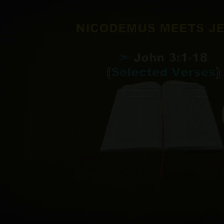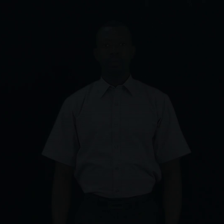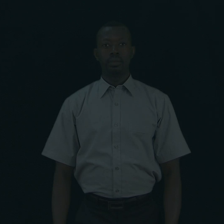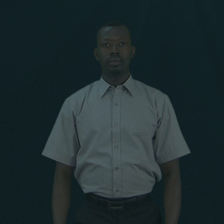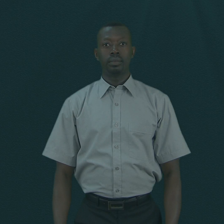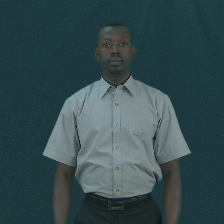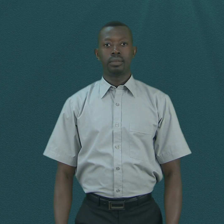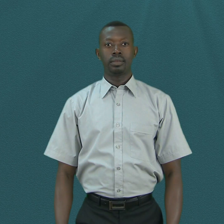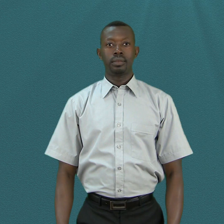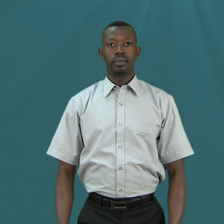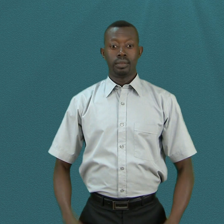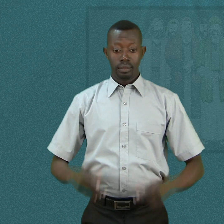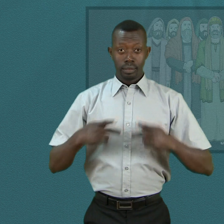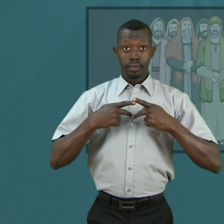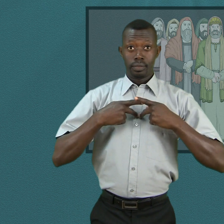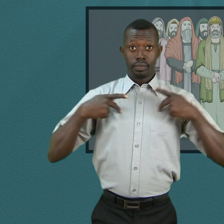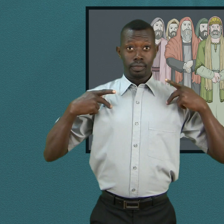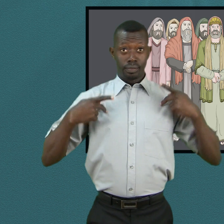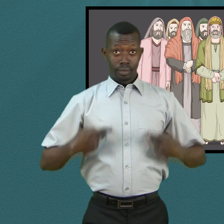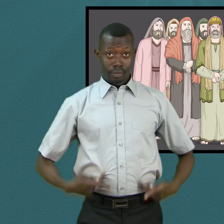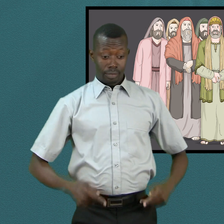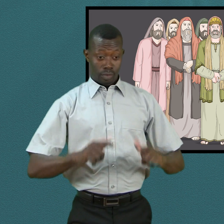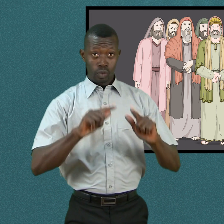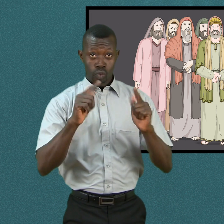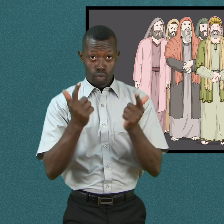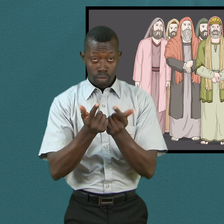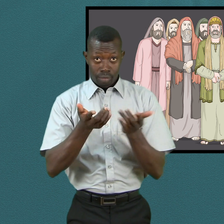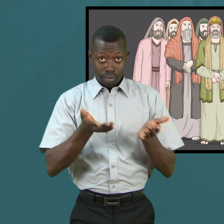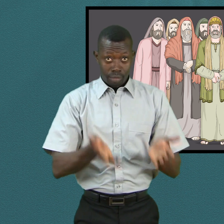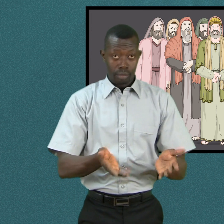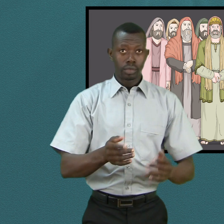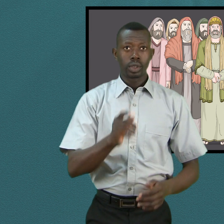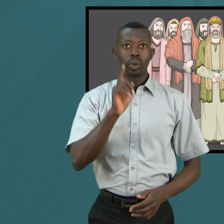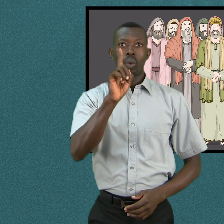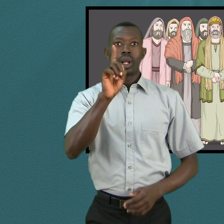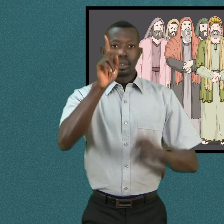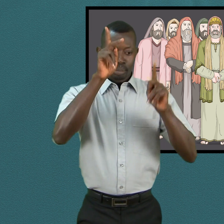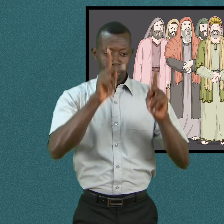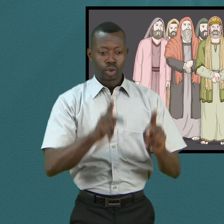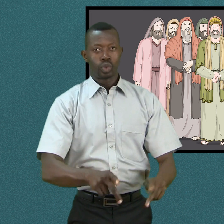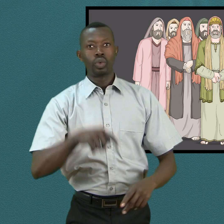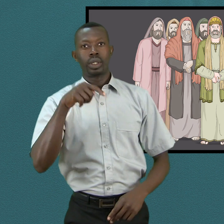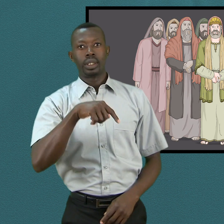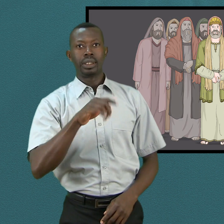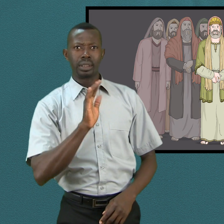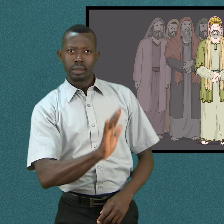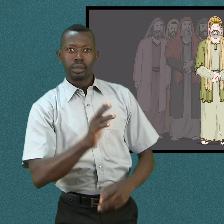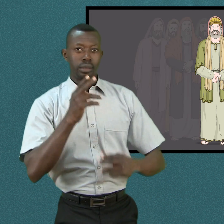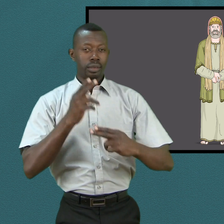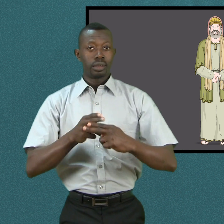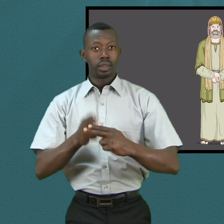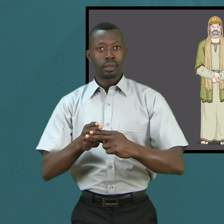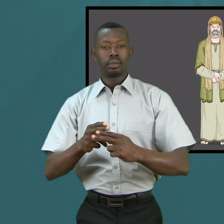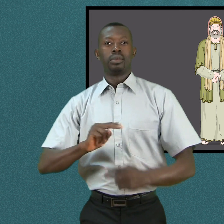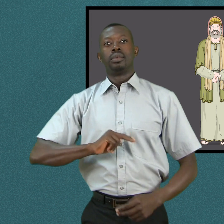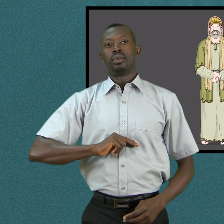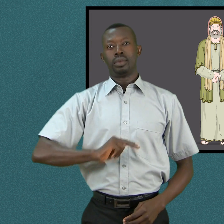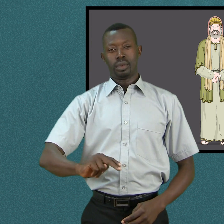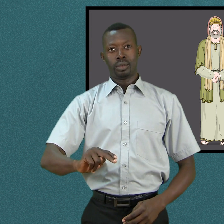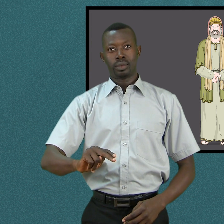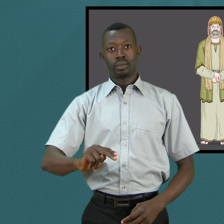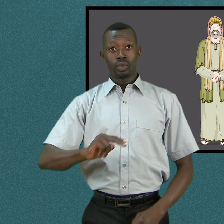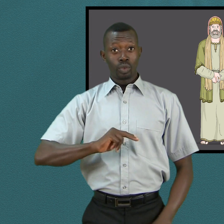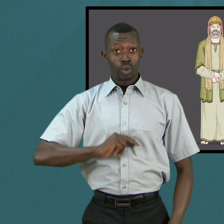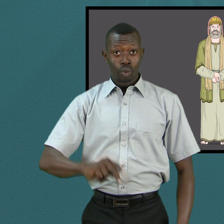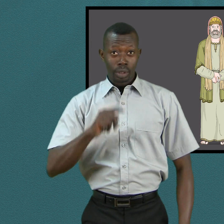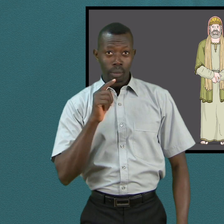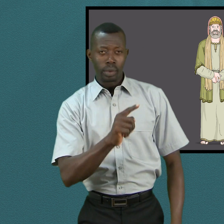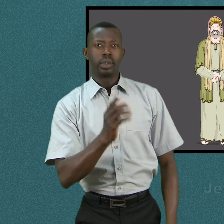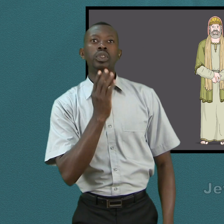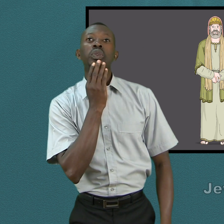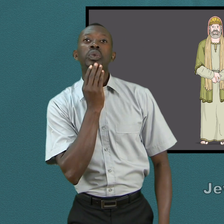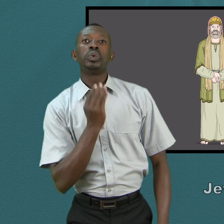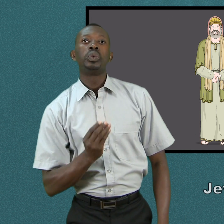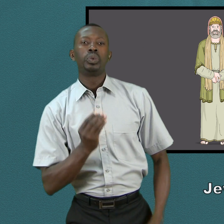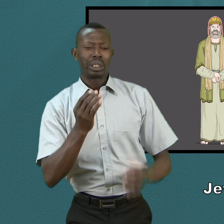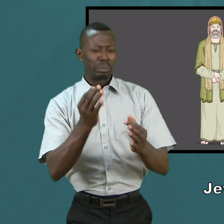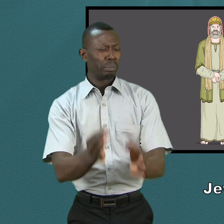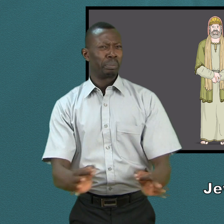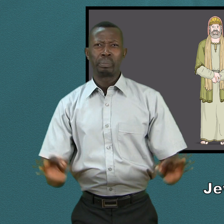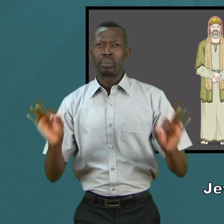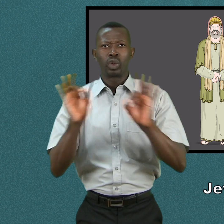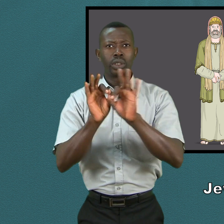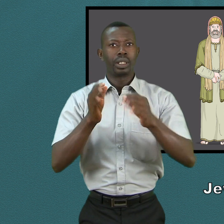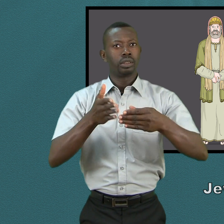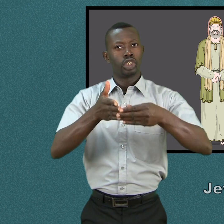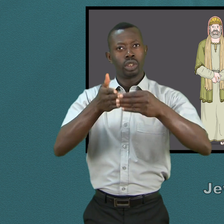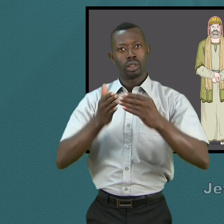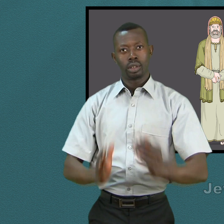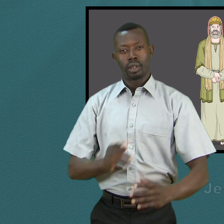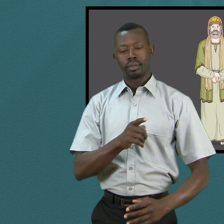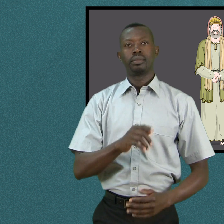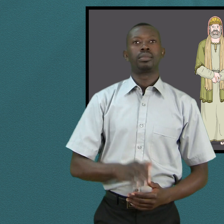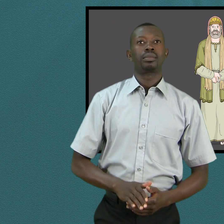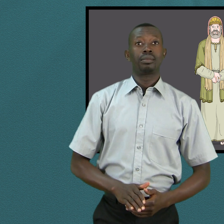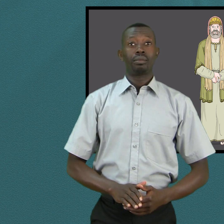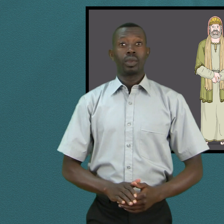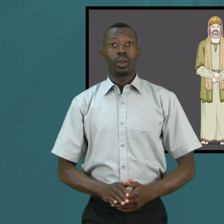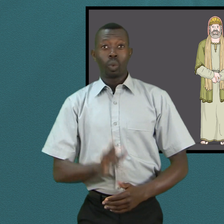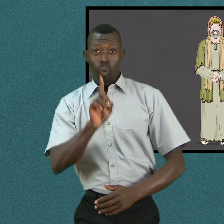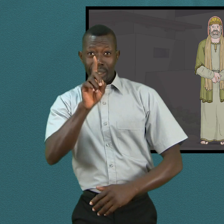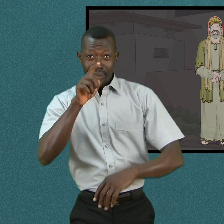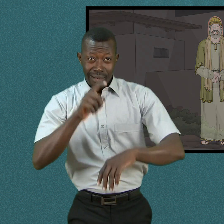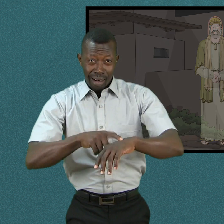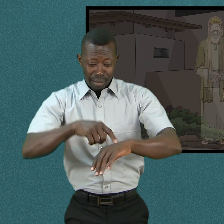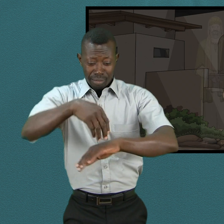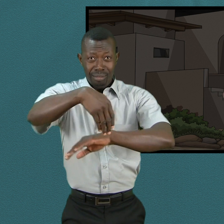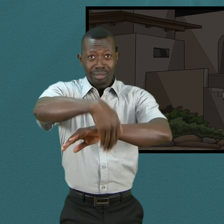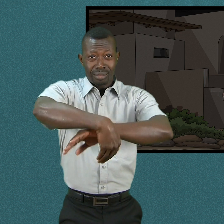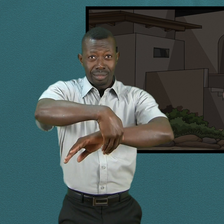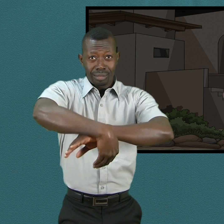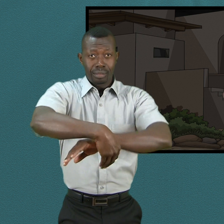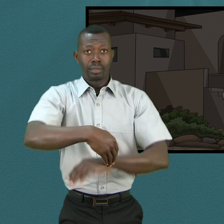Now there was a man of the Pharisees named Nicodemus, a leader of the Jews.